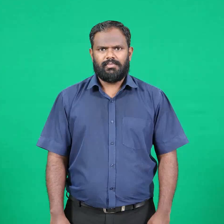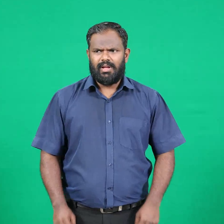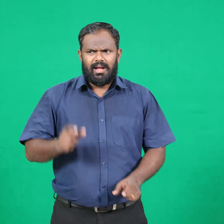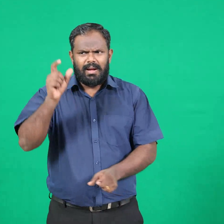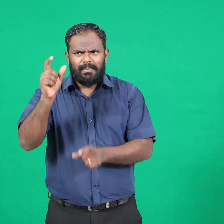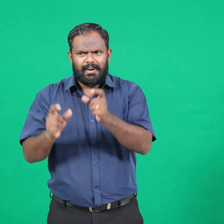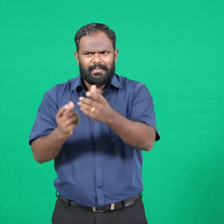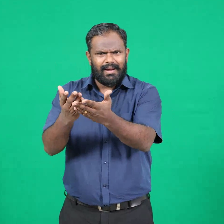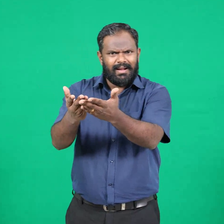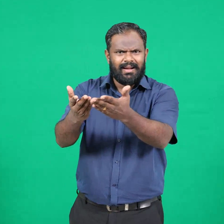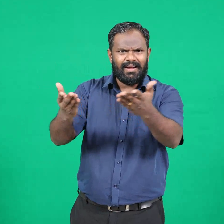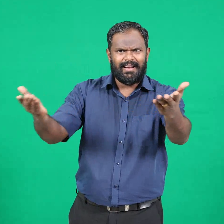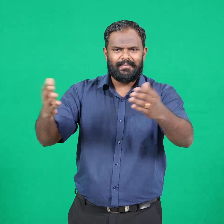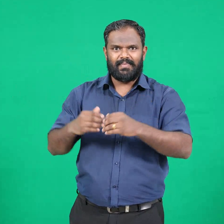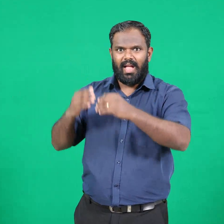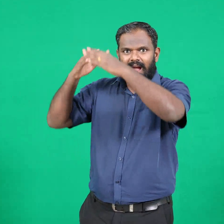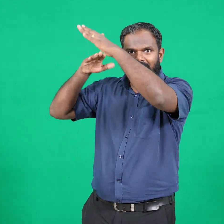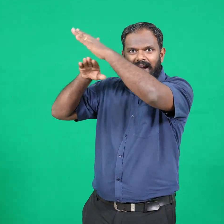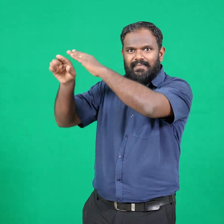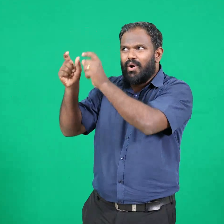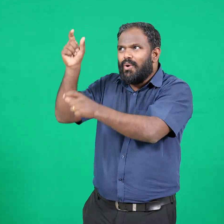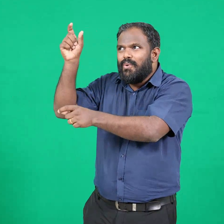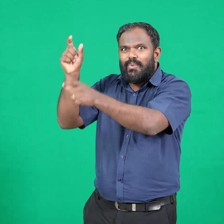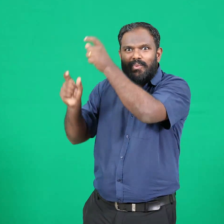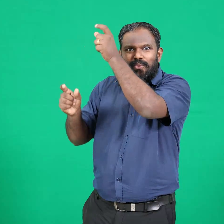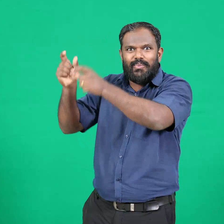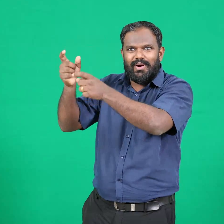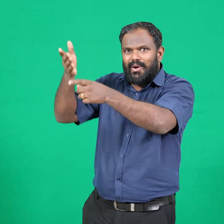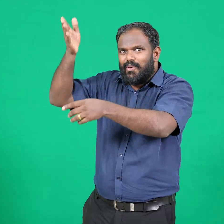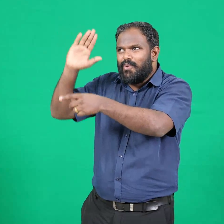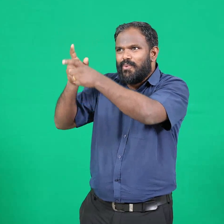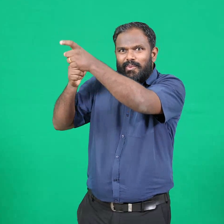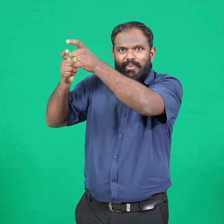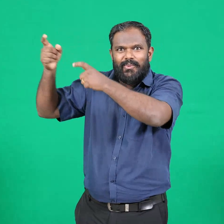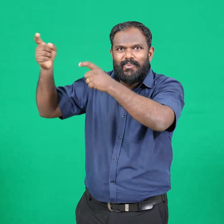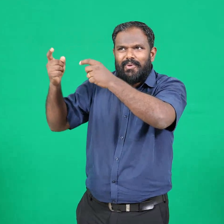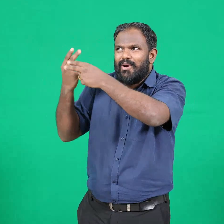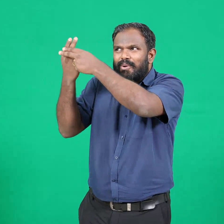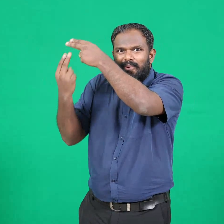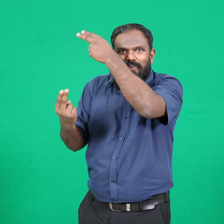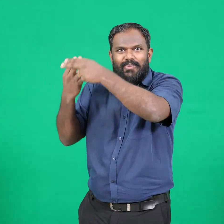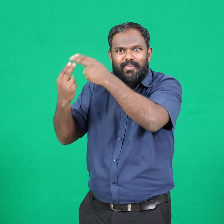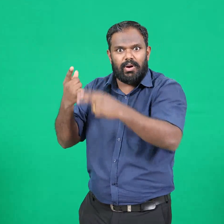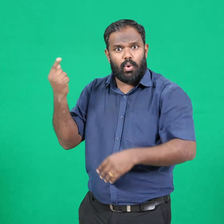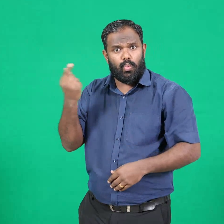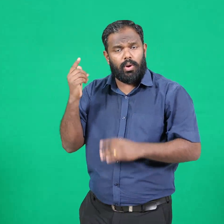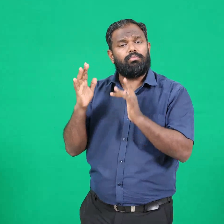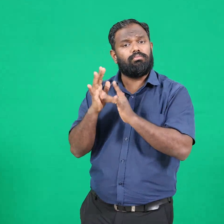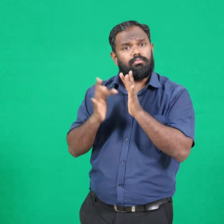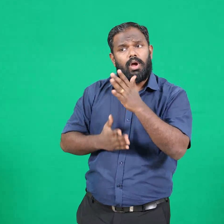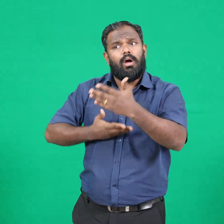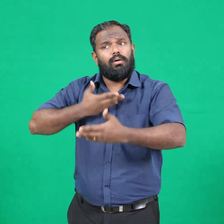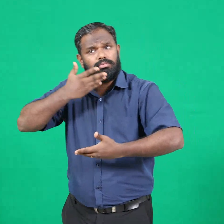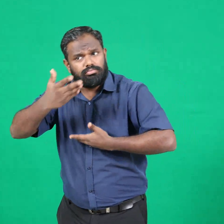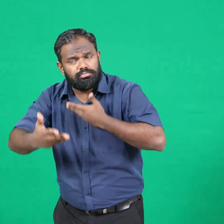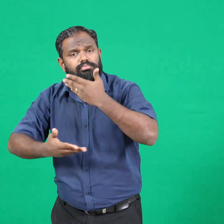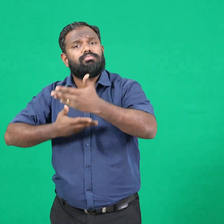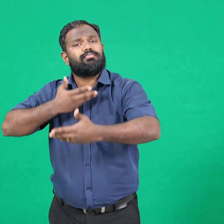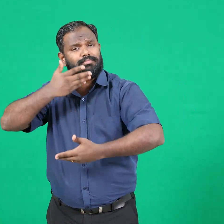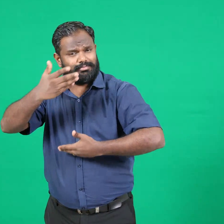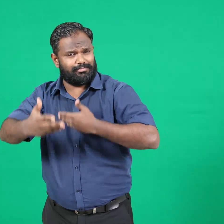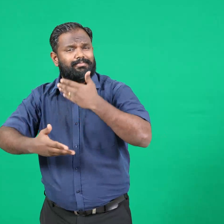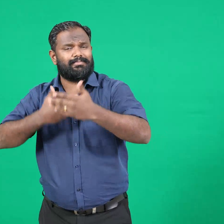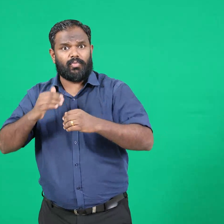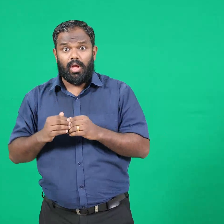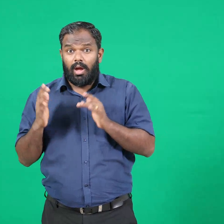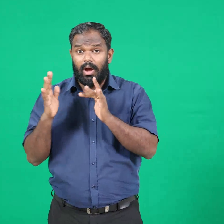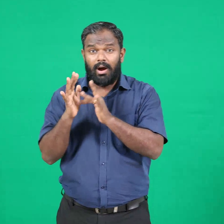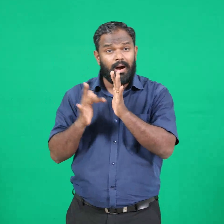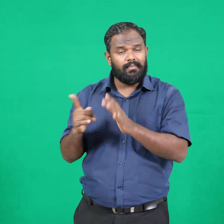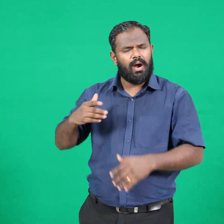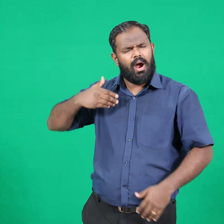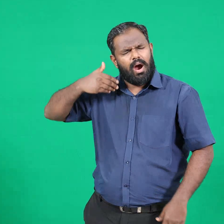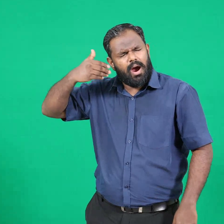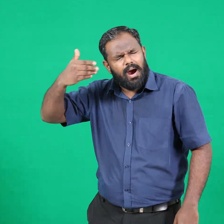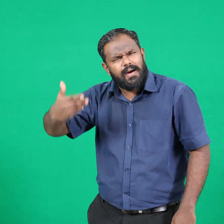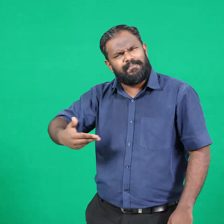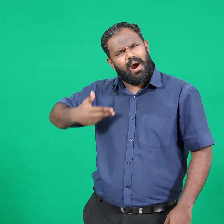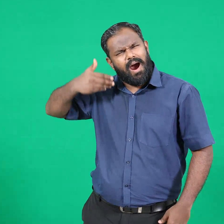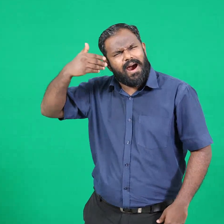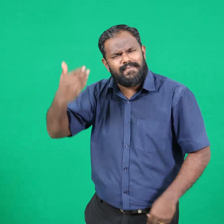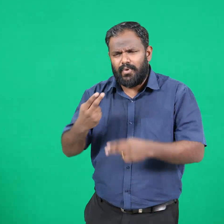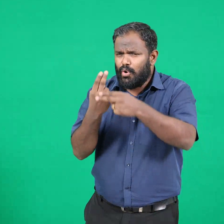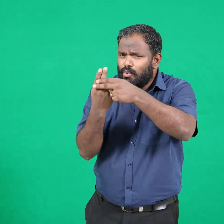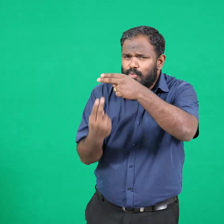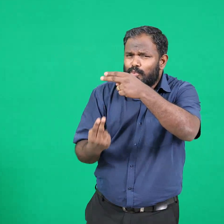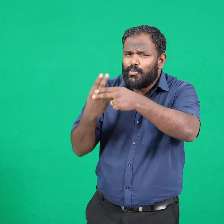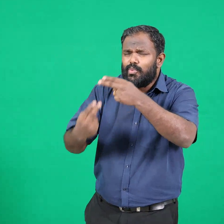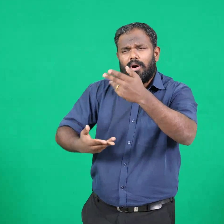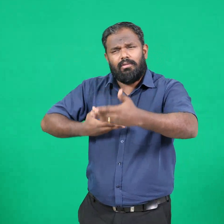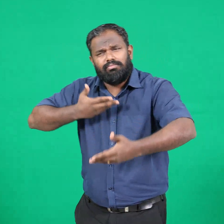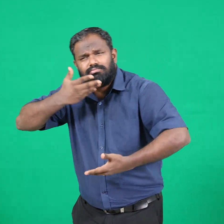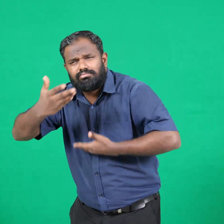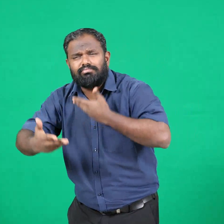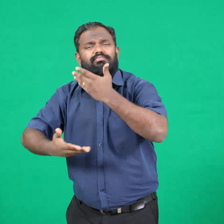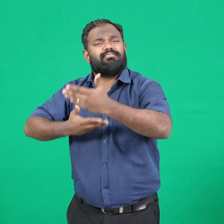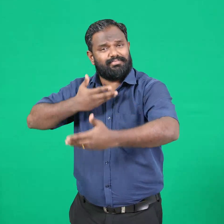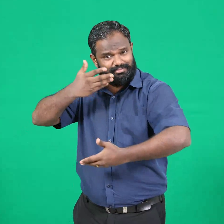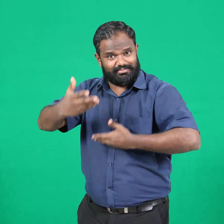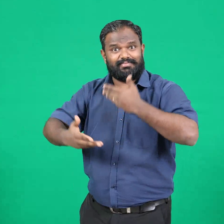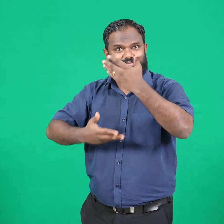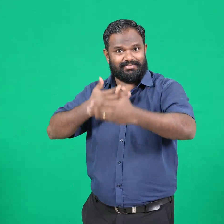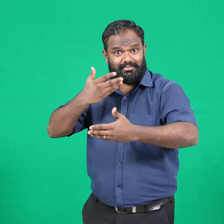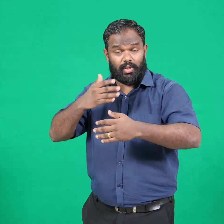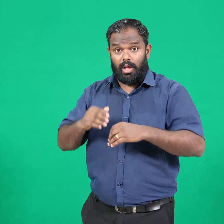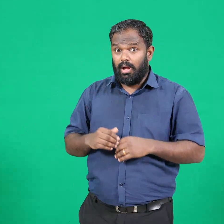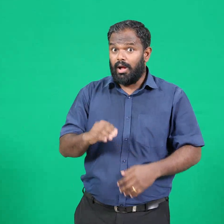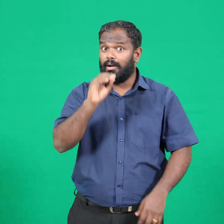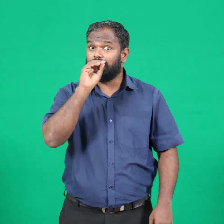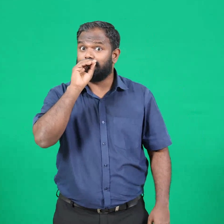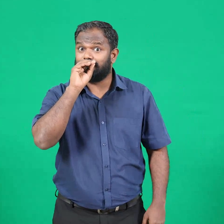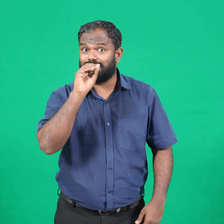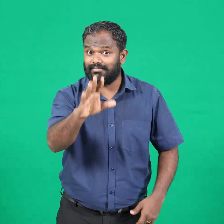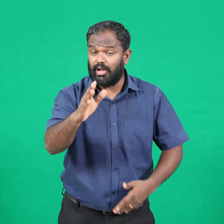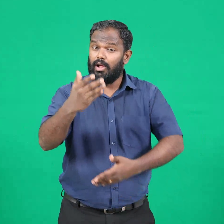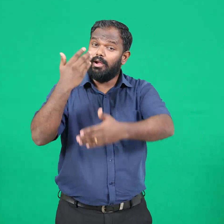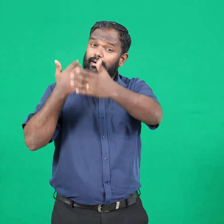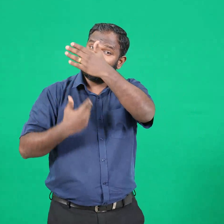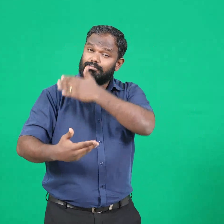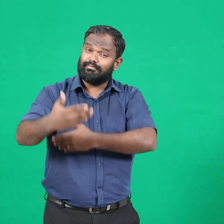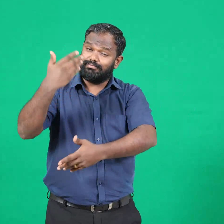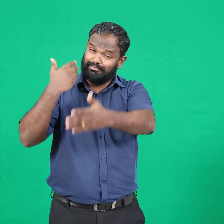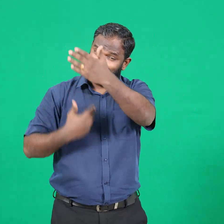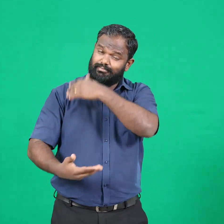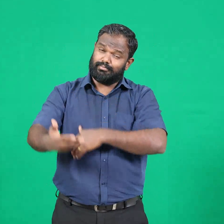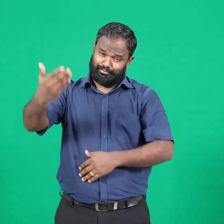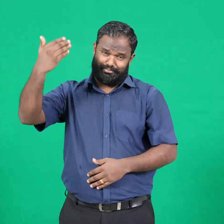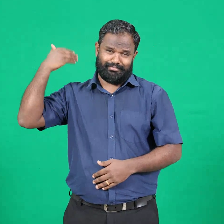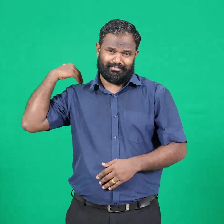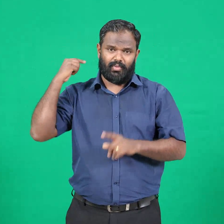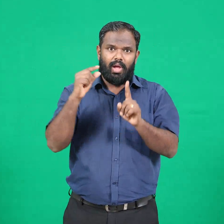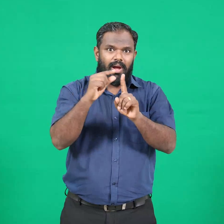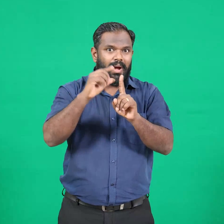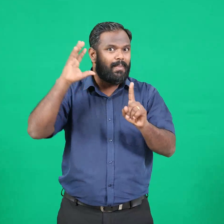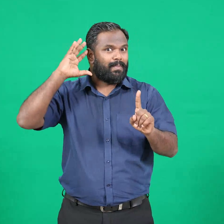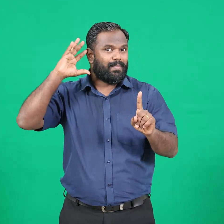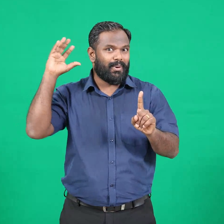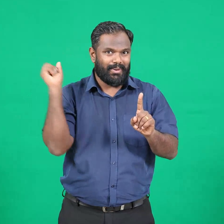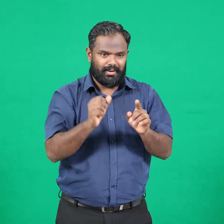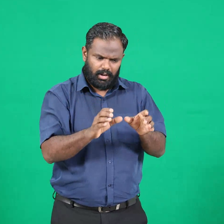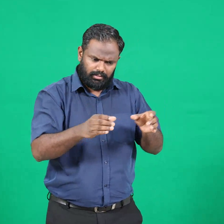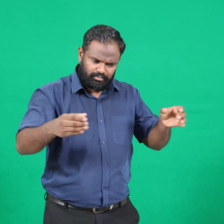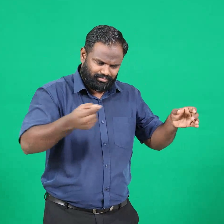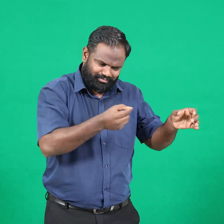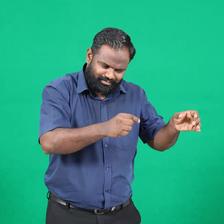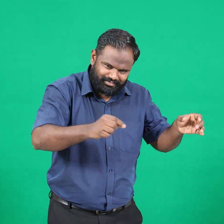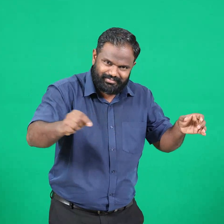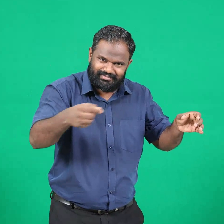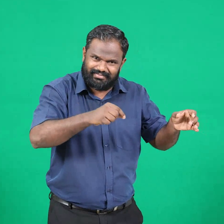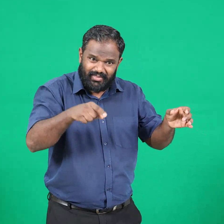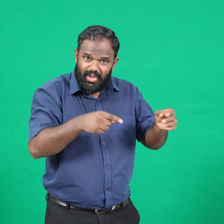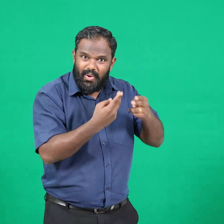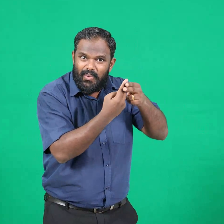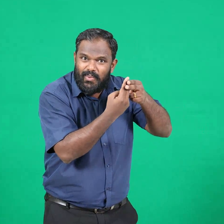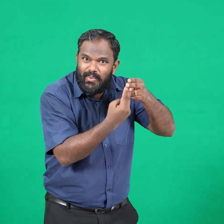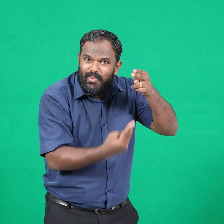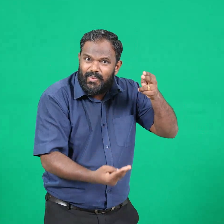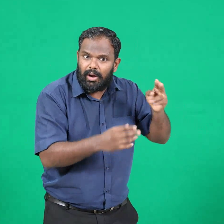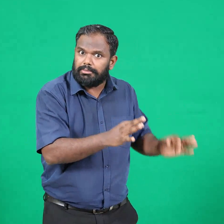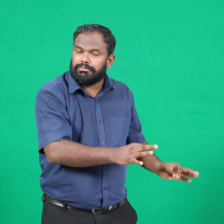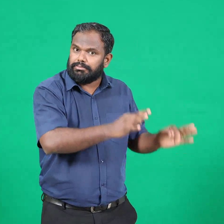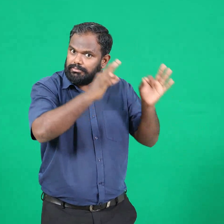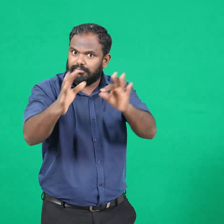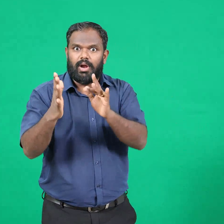Jesus spoke all these things to the crowds in parables. He did not tell them anything without using a parable.